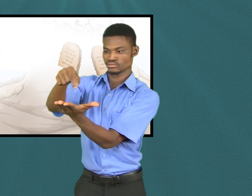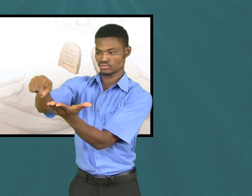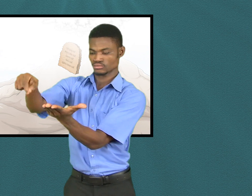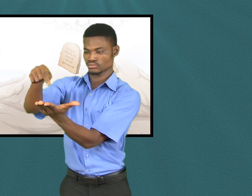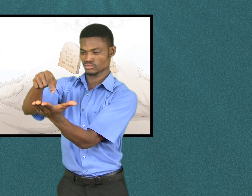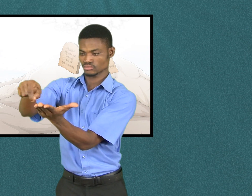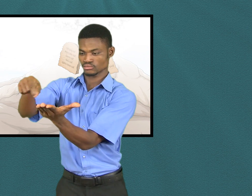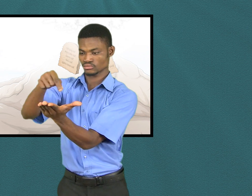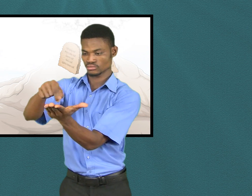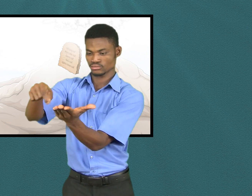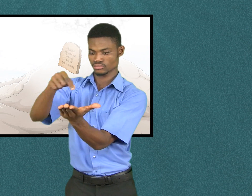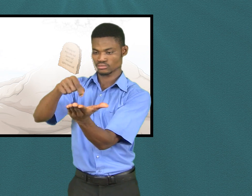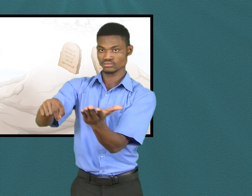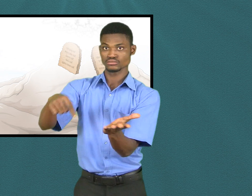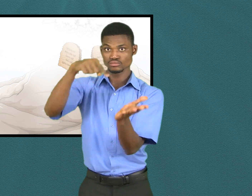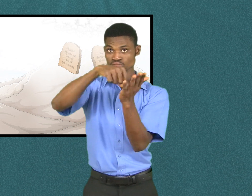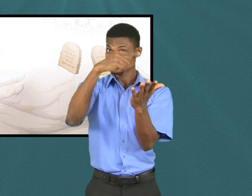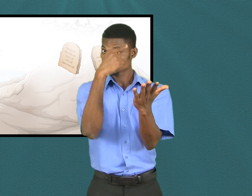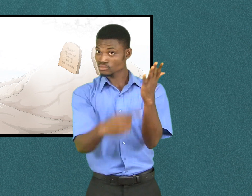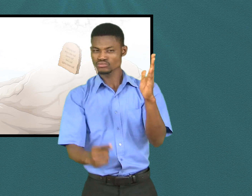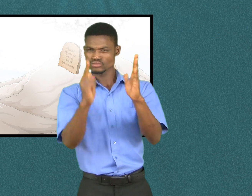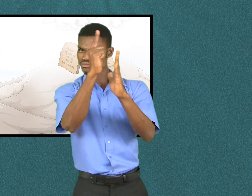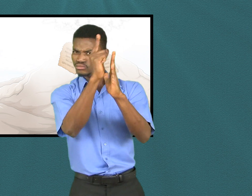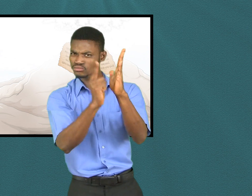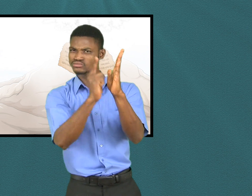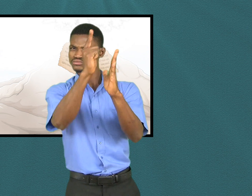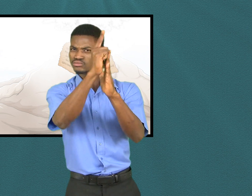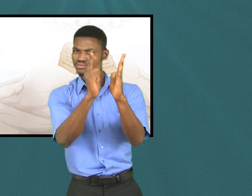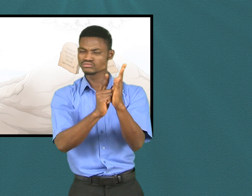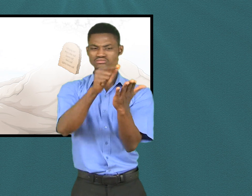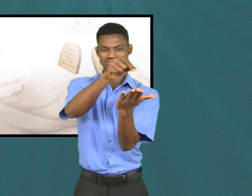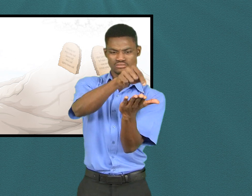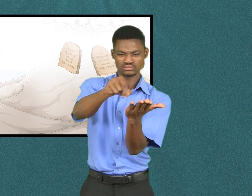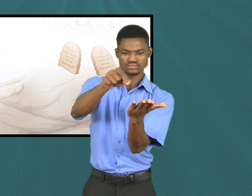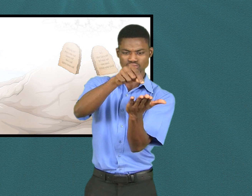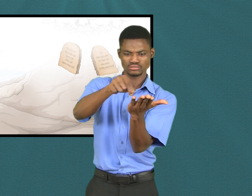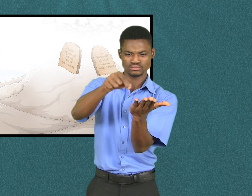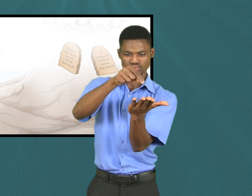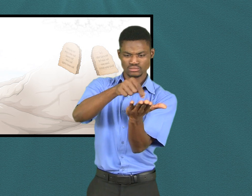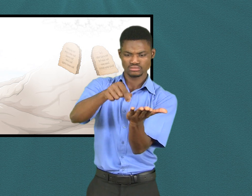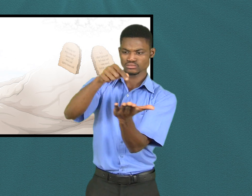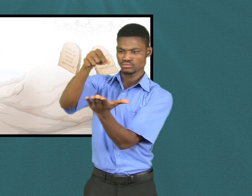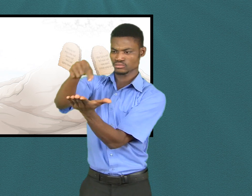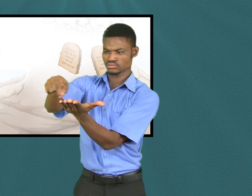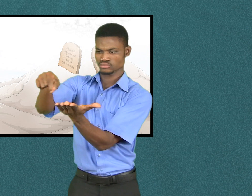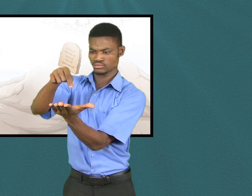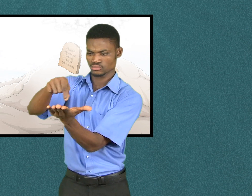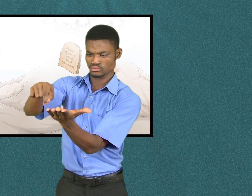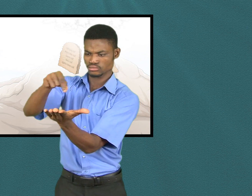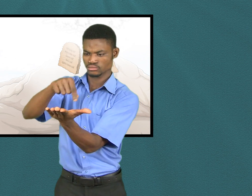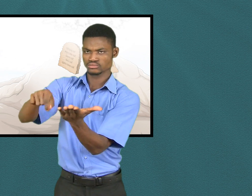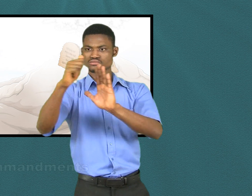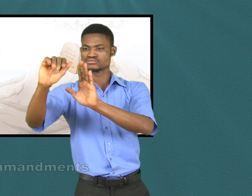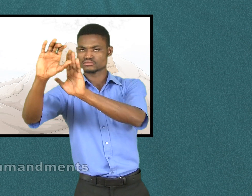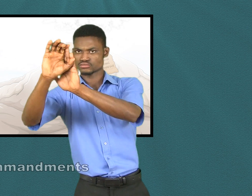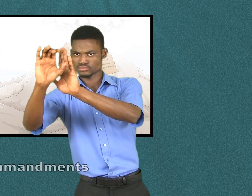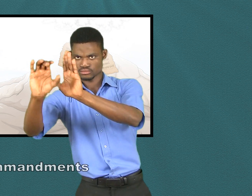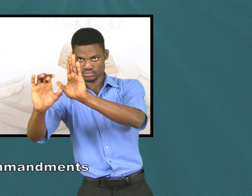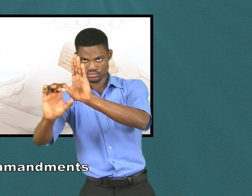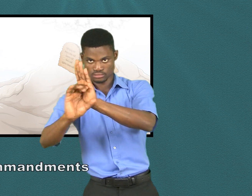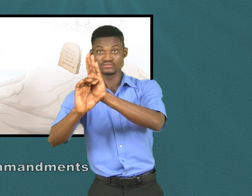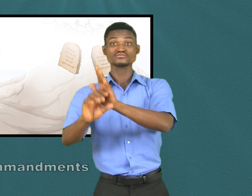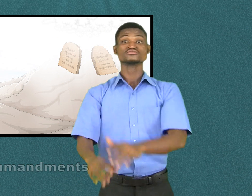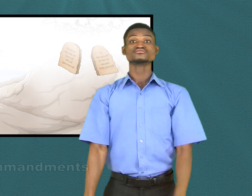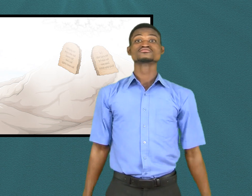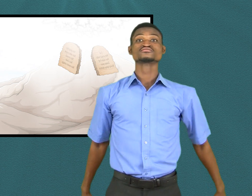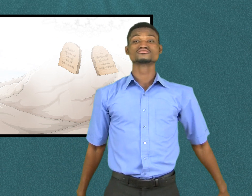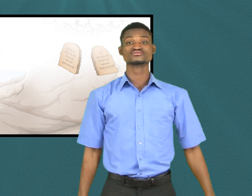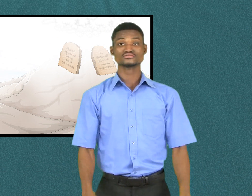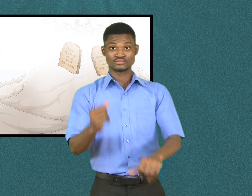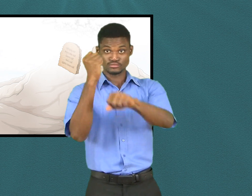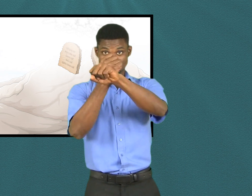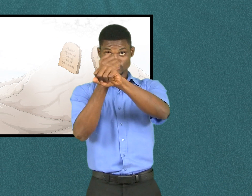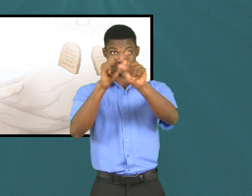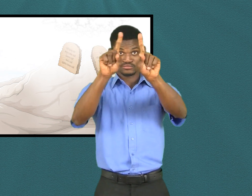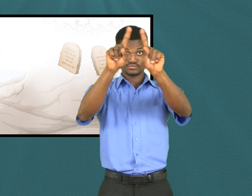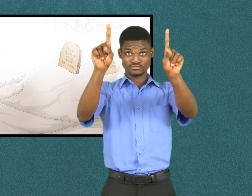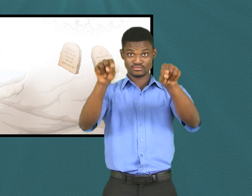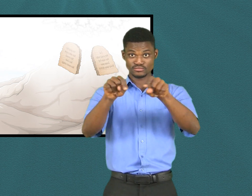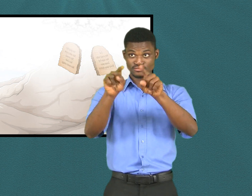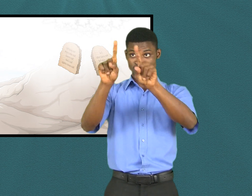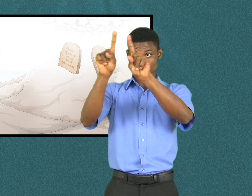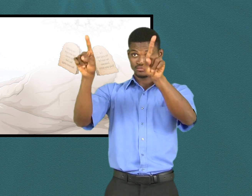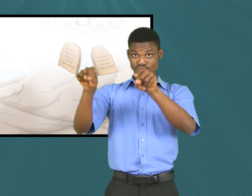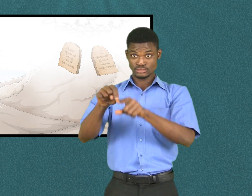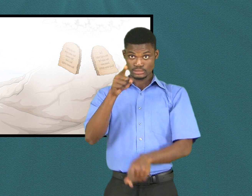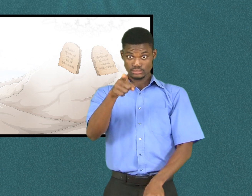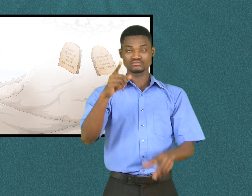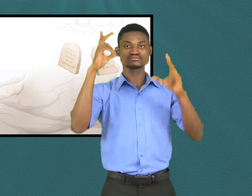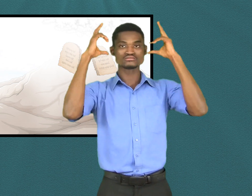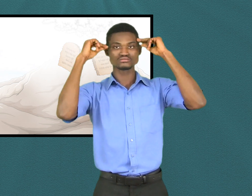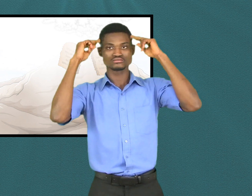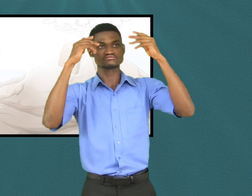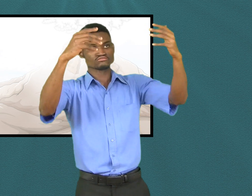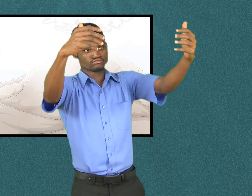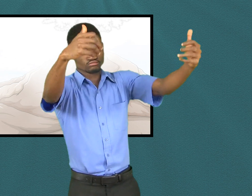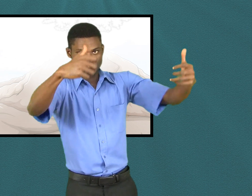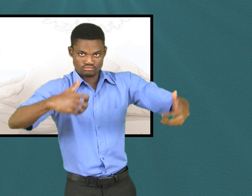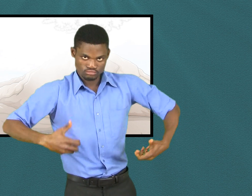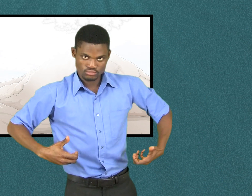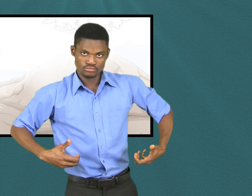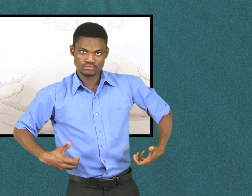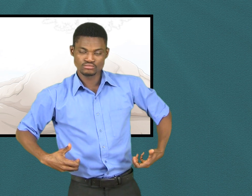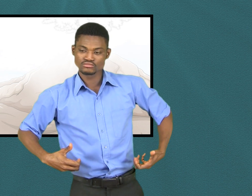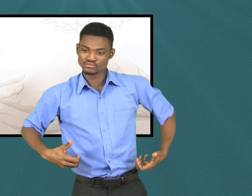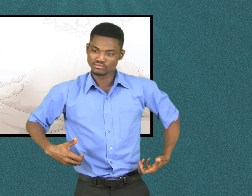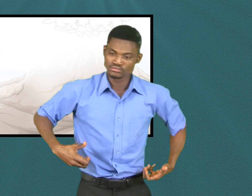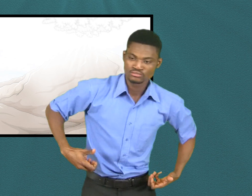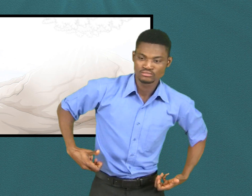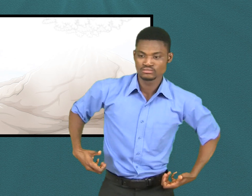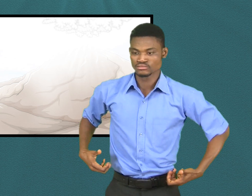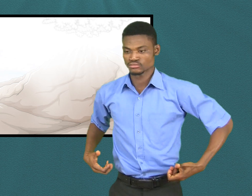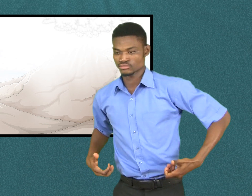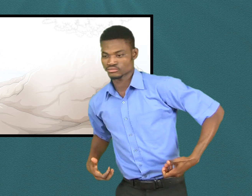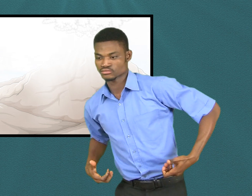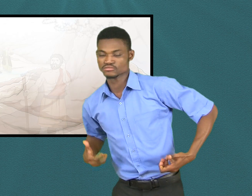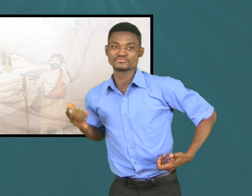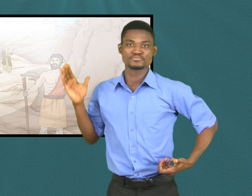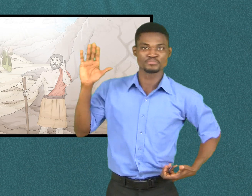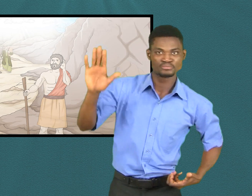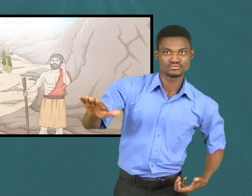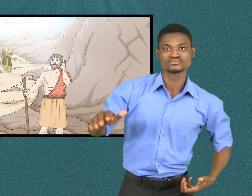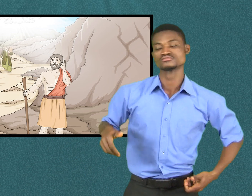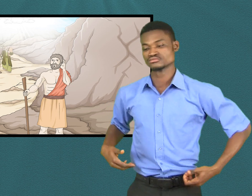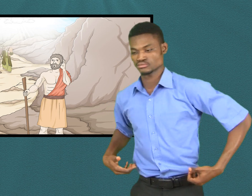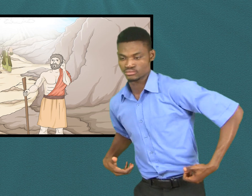The tablets were the work of God, and the writing was the writing of God, engraved on the tablets.